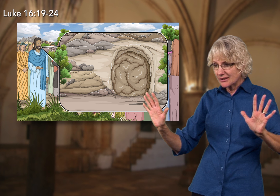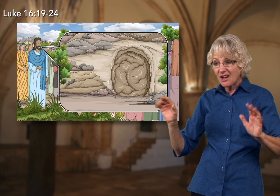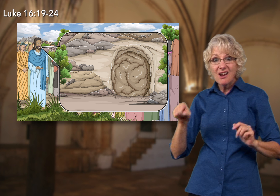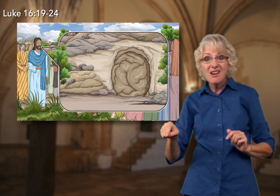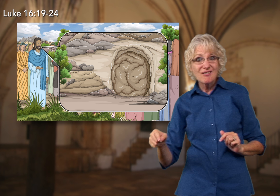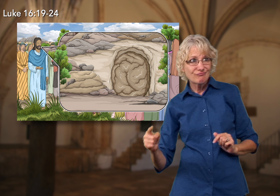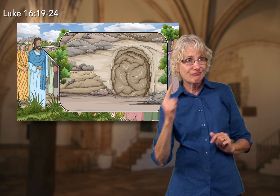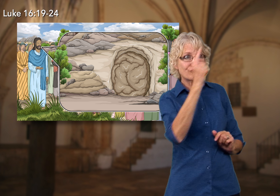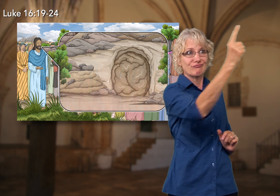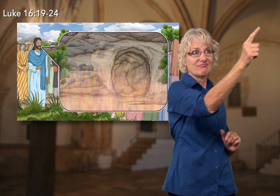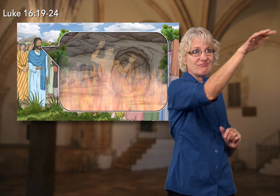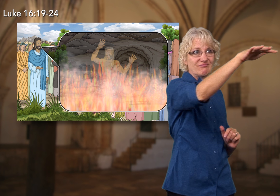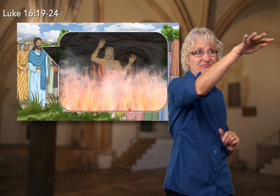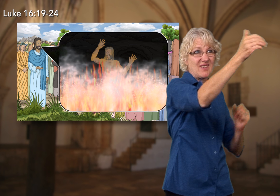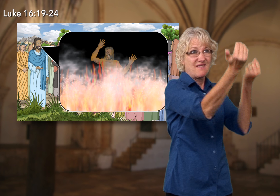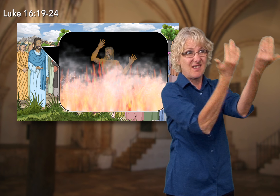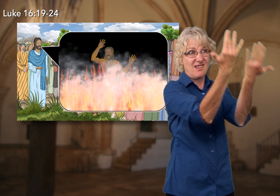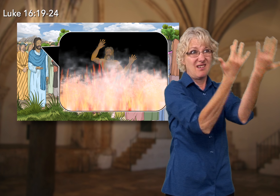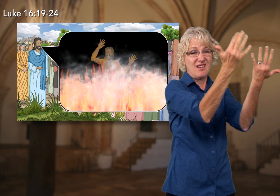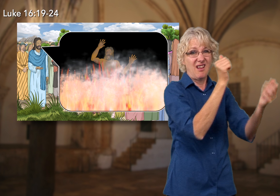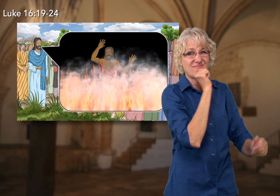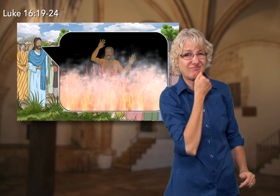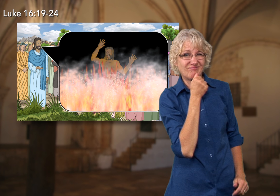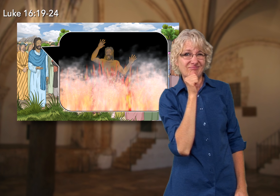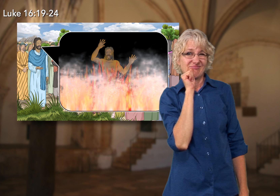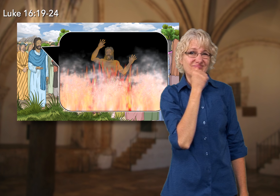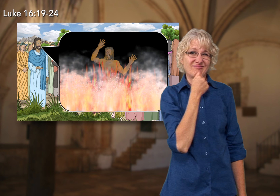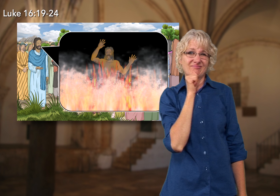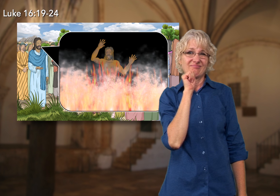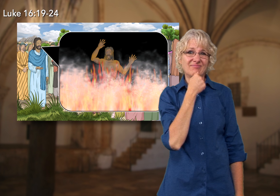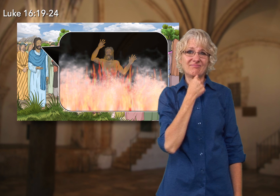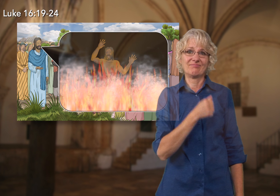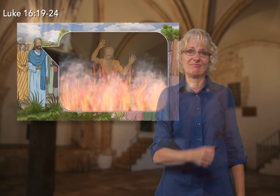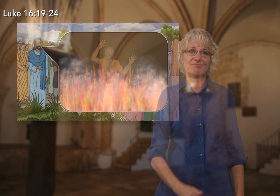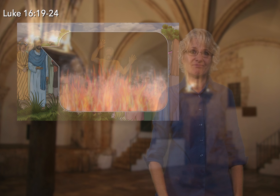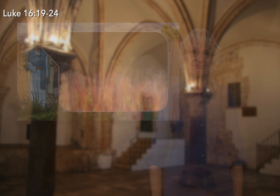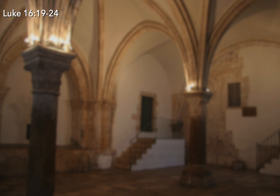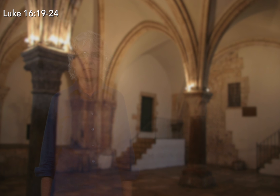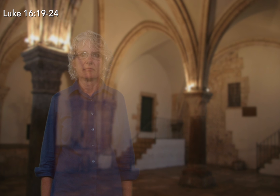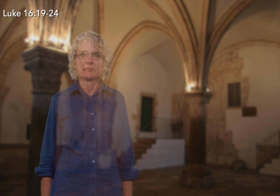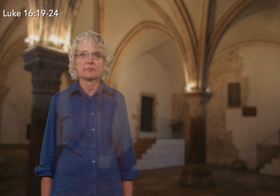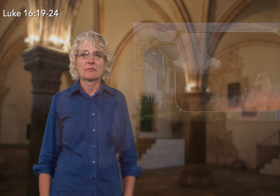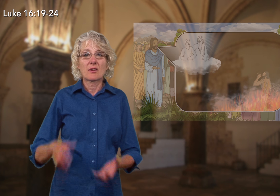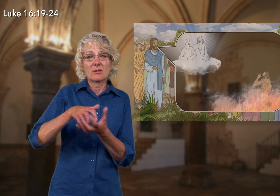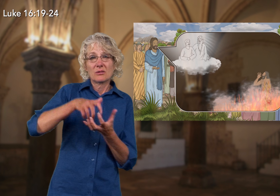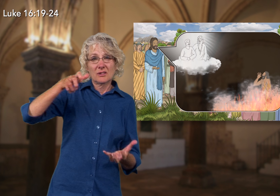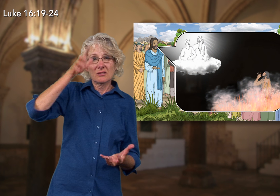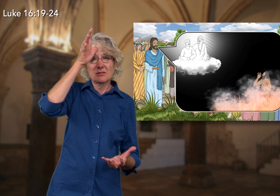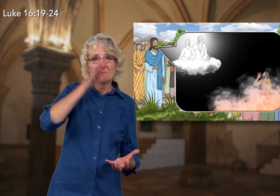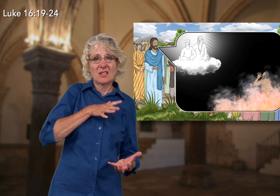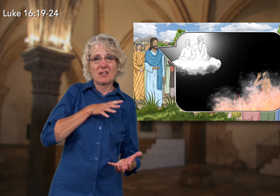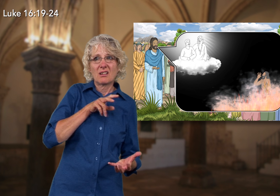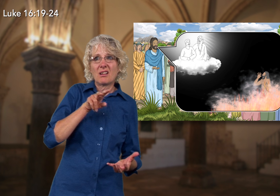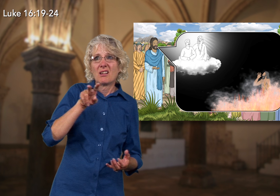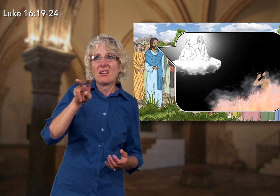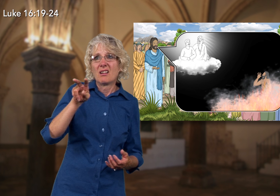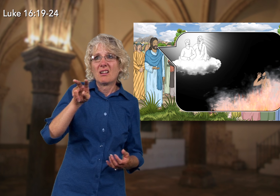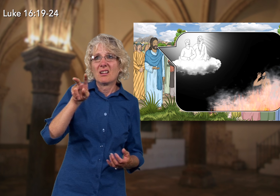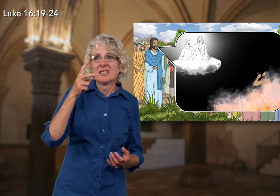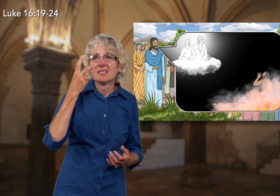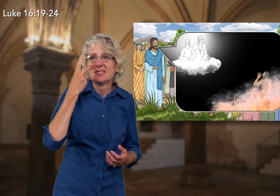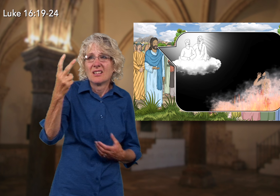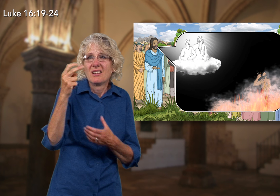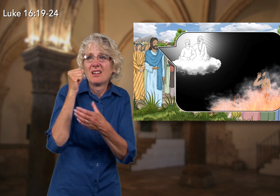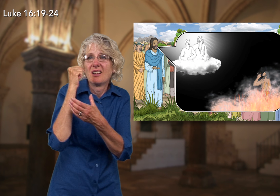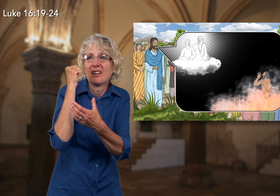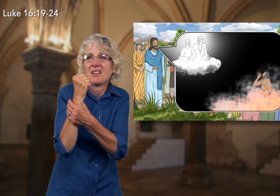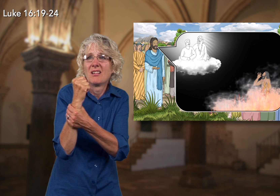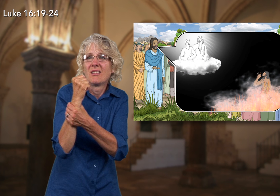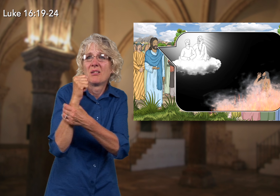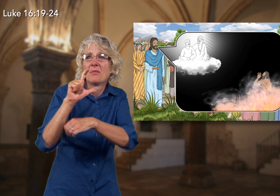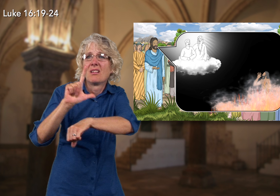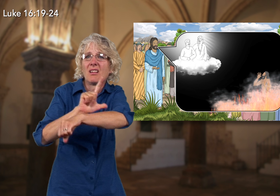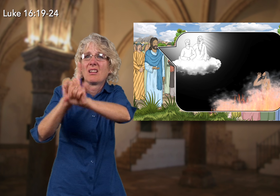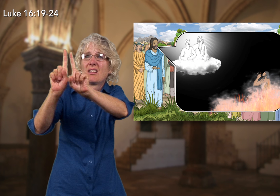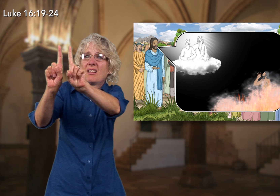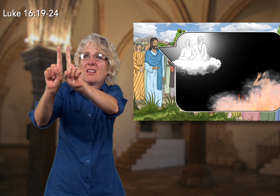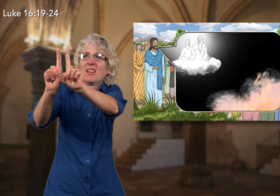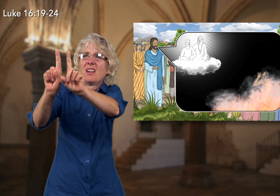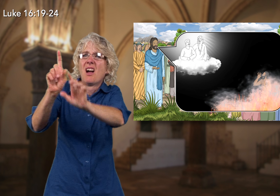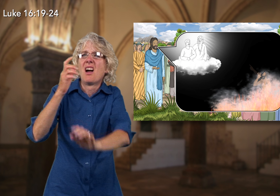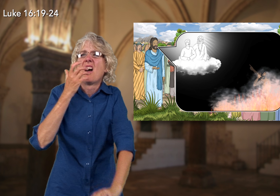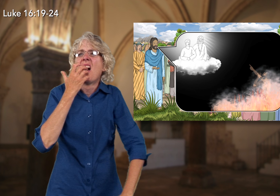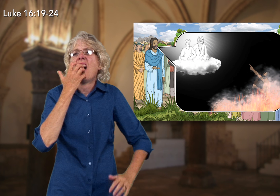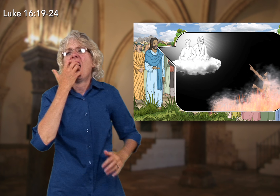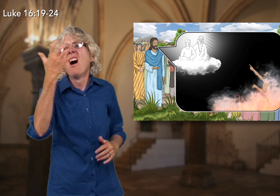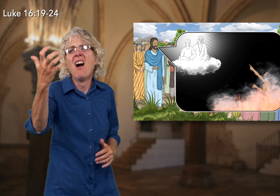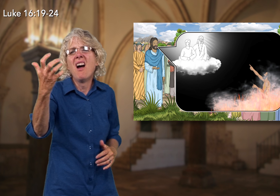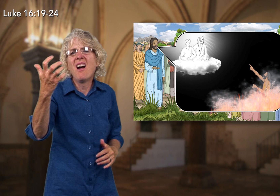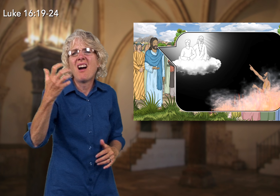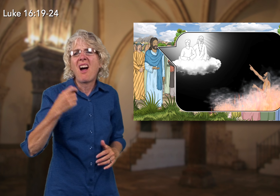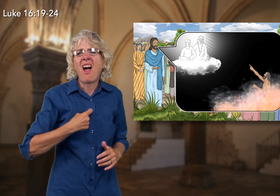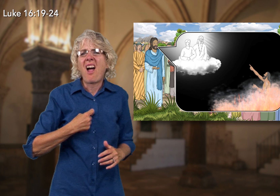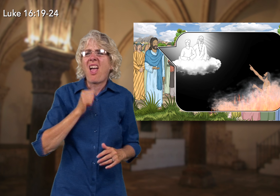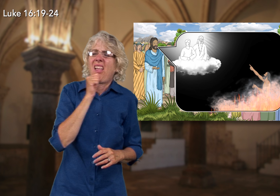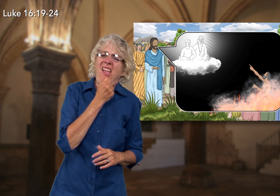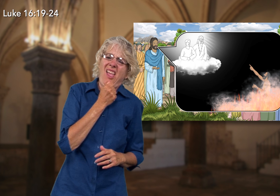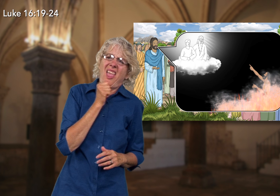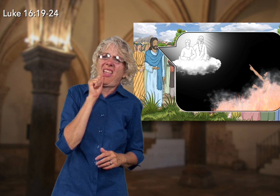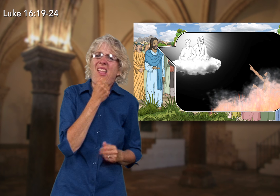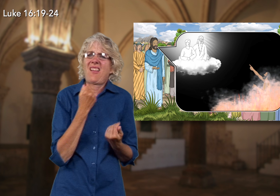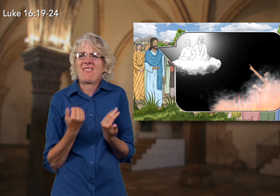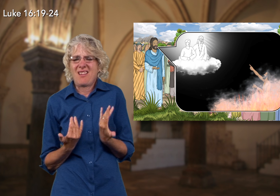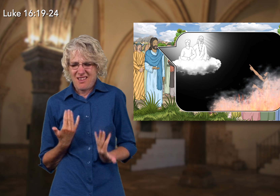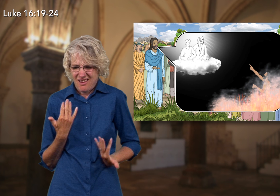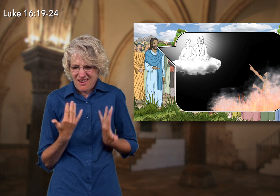In Hades, where he was in torment, he looked up and saw Abraham from afar, with Lazarus by his side.